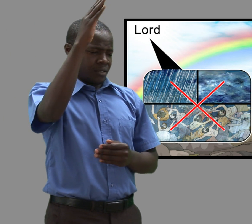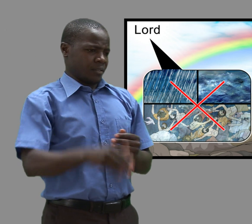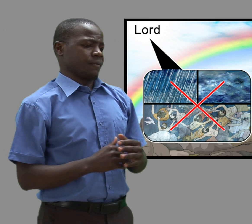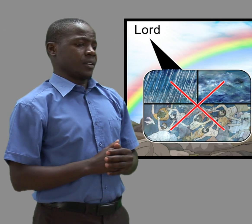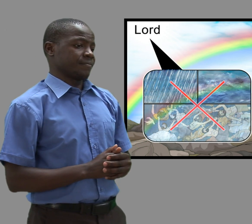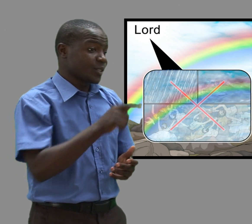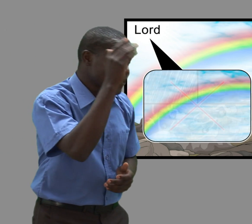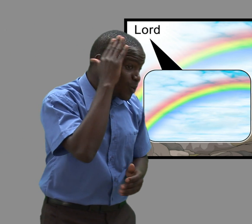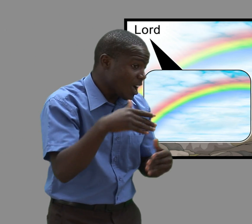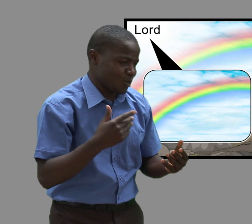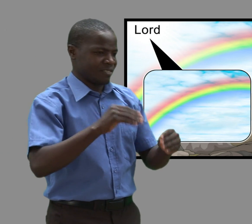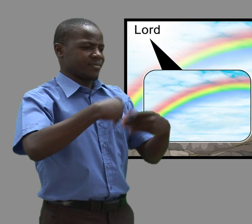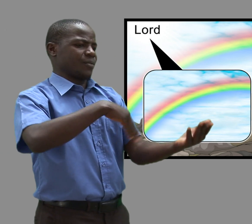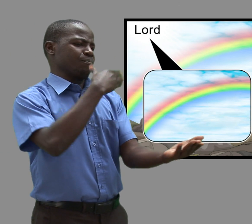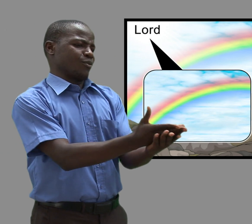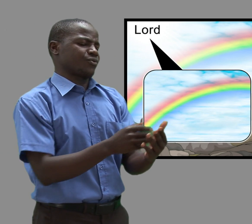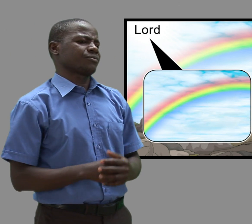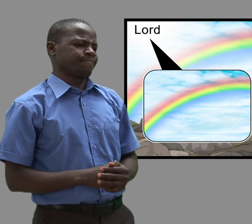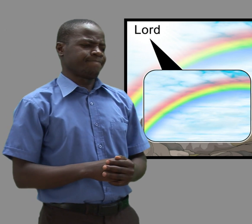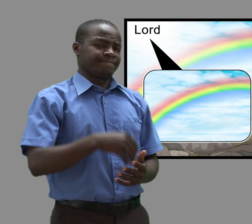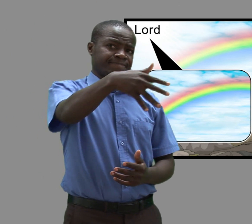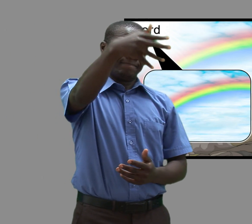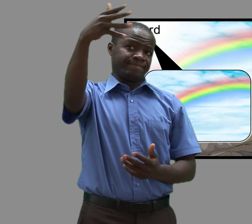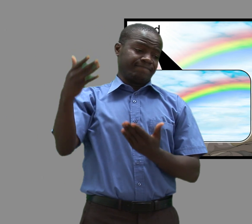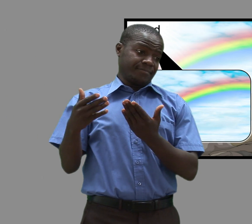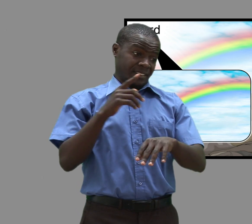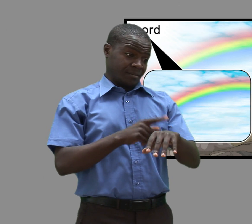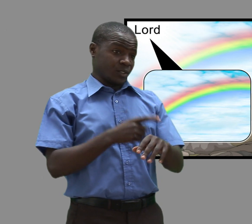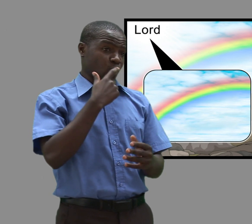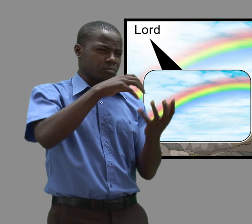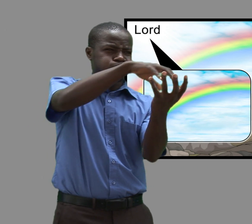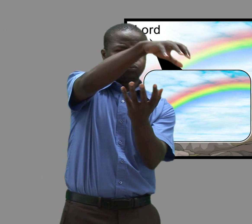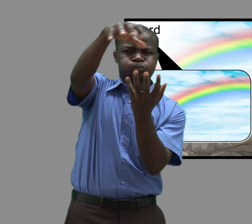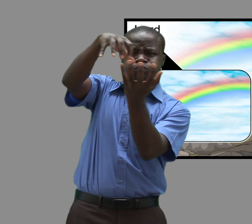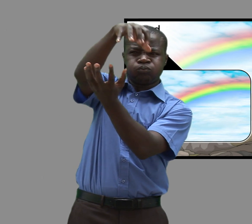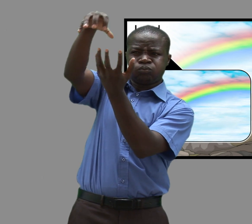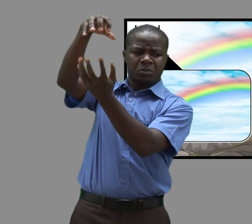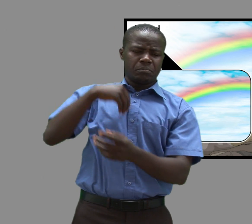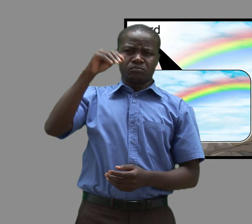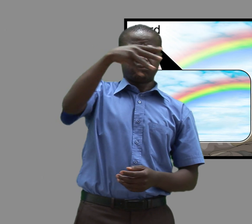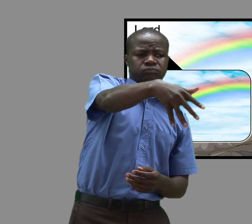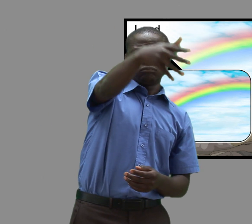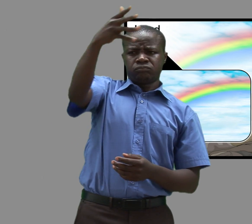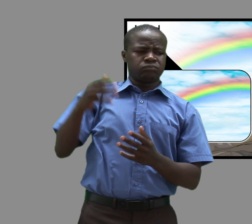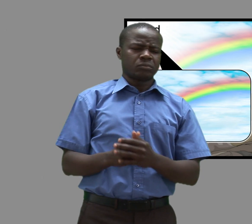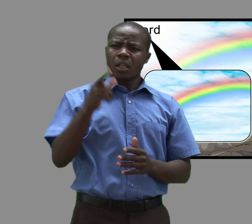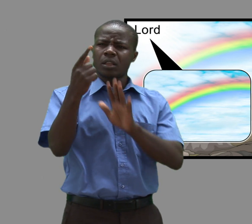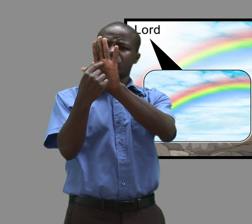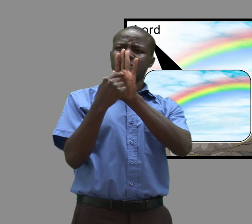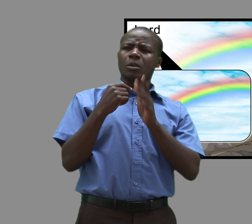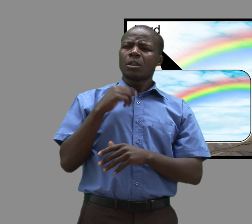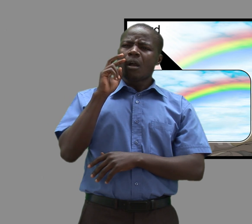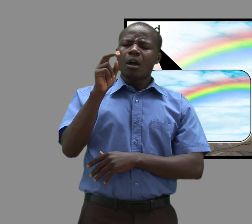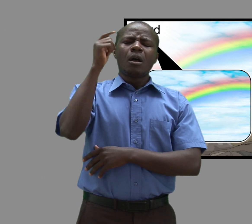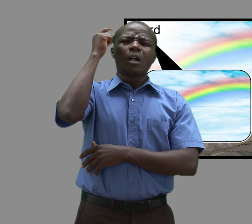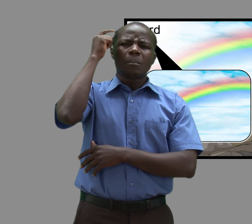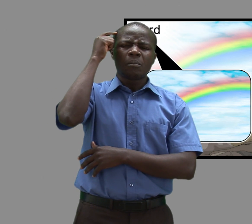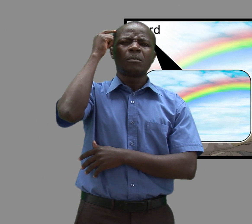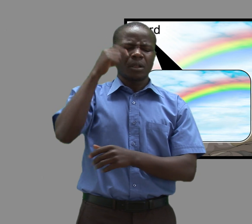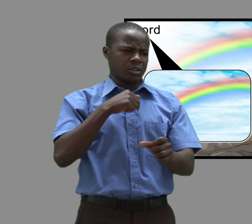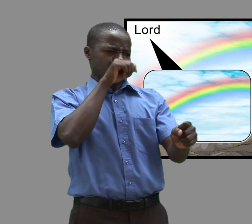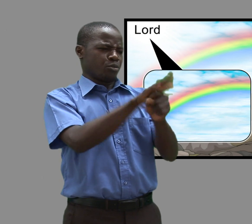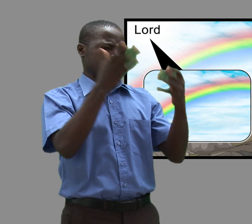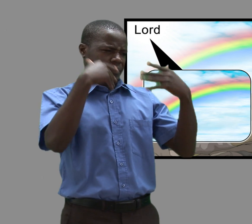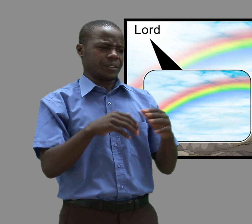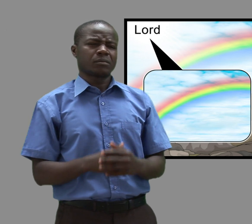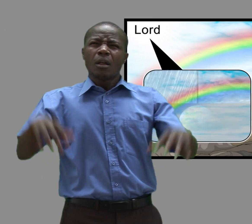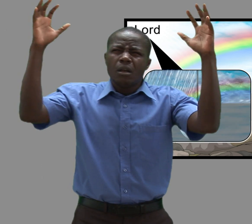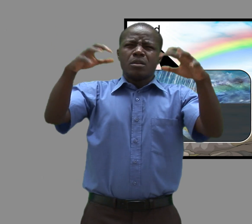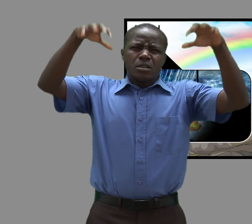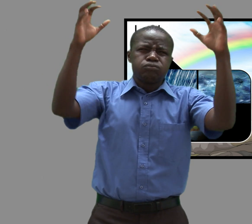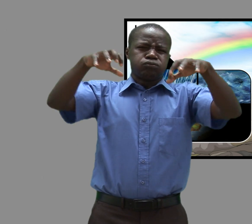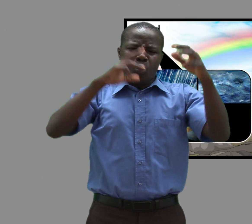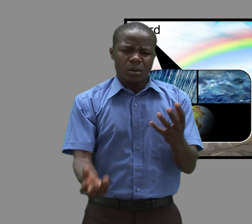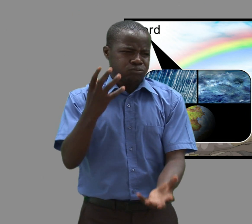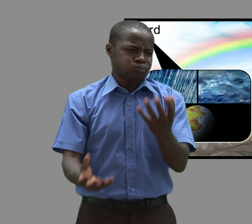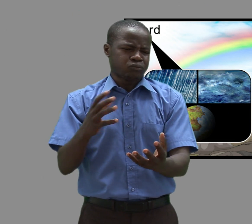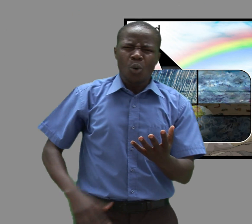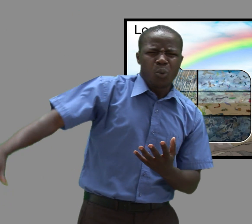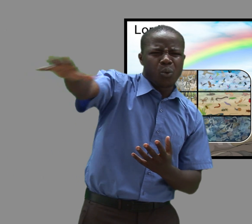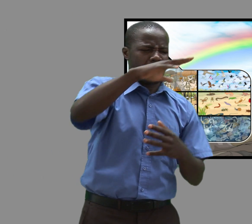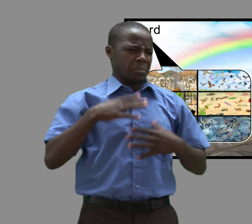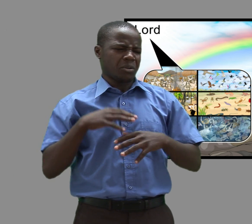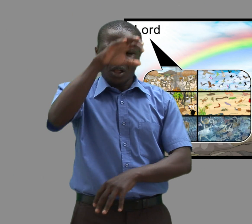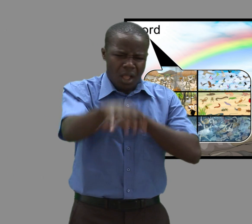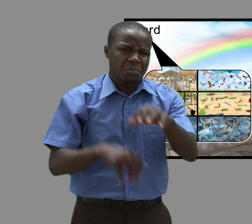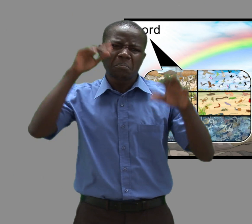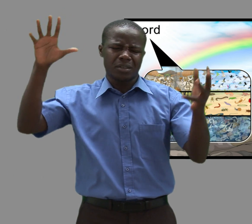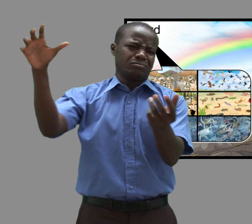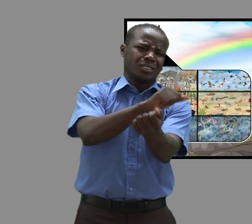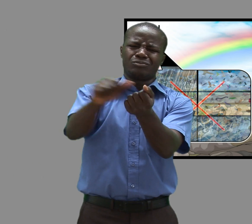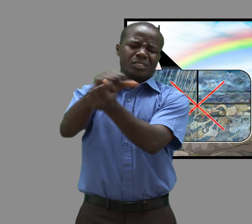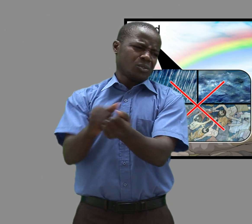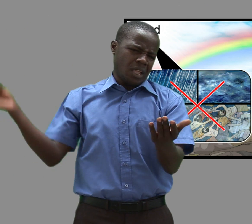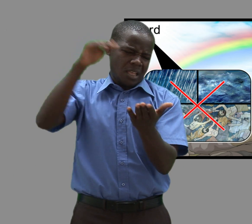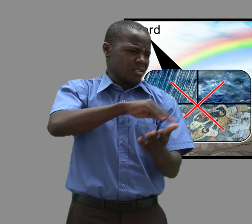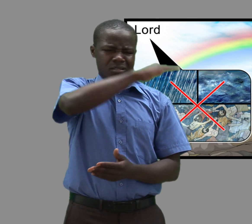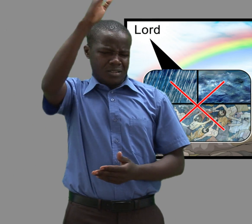And God said, “This is the sign of the covenant I am making between Me and you and every living creature with you, a covenant for all generations to come: I have set My rainbow in the clouds, and it will be a sign of the covenant between Me and the earth. Whenever I form clouds over the earth and the rainbow appears in the clouds, I will remember My covenant between Me and you and every living creature of every kind.